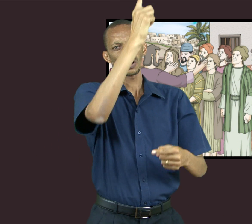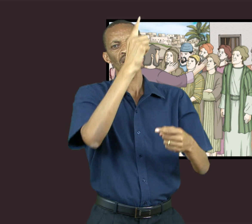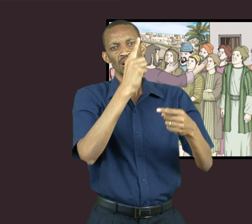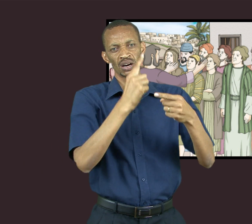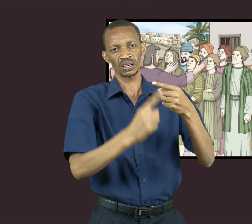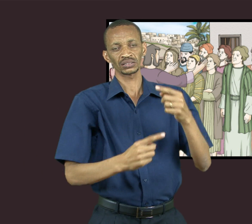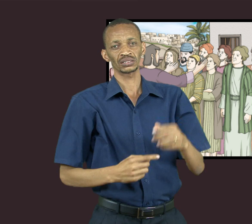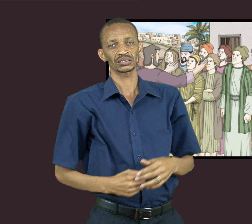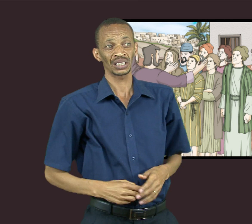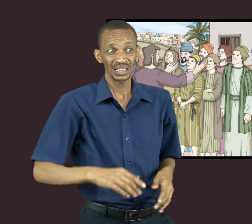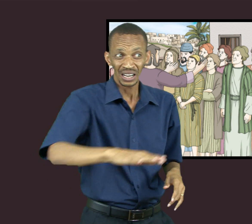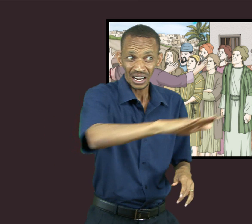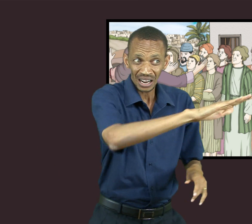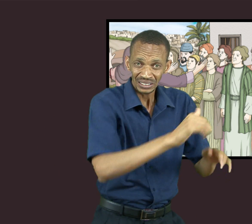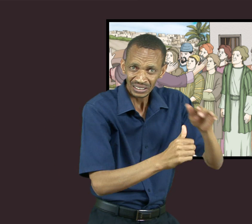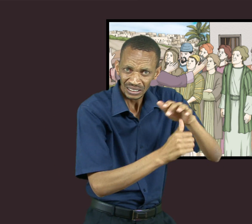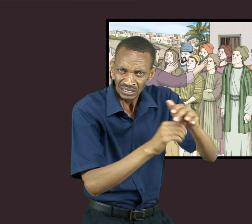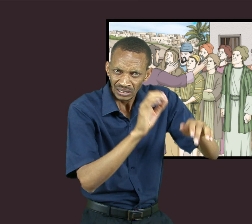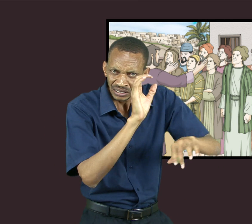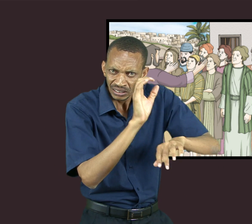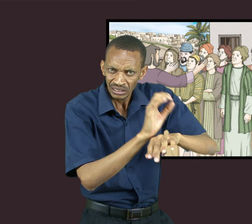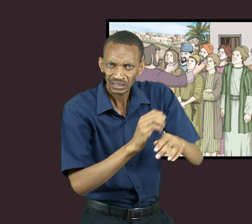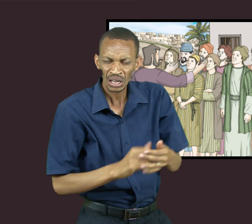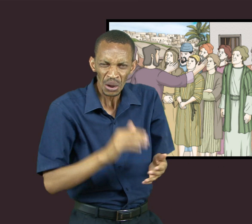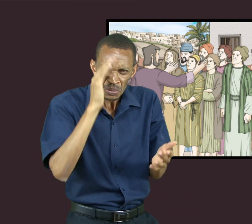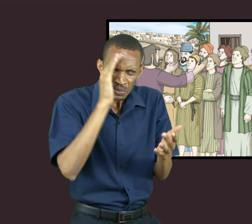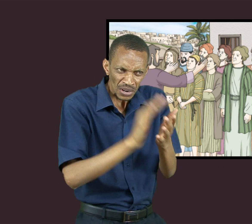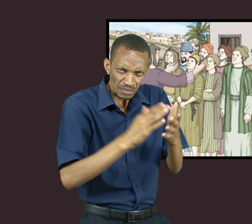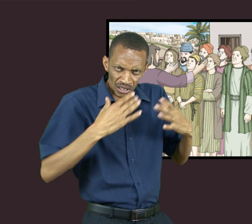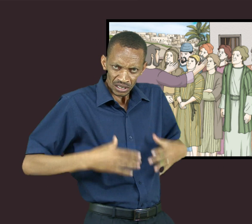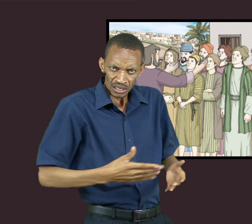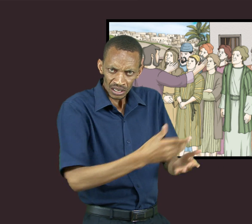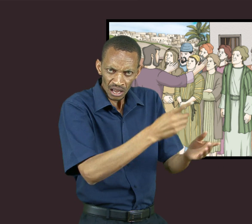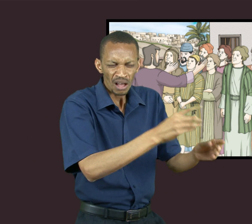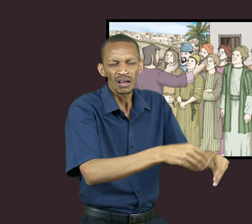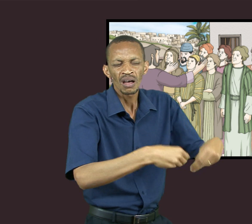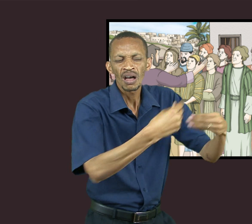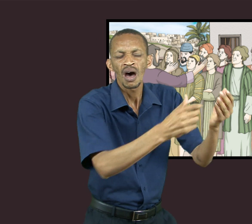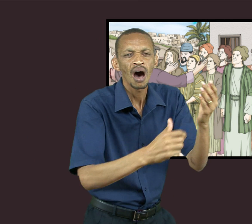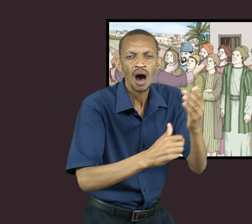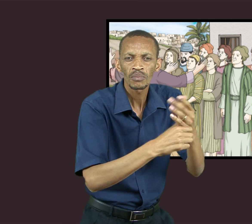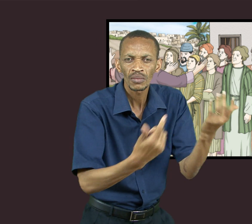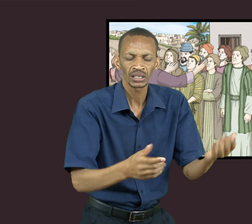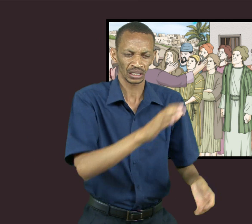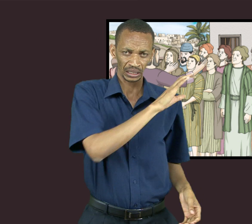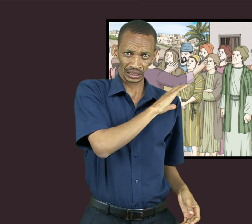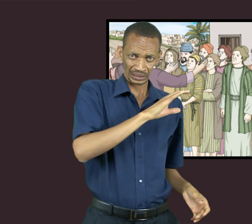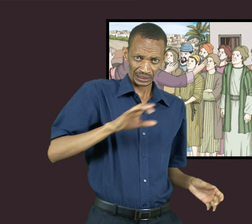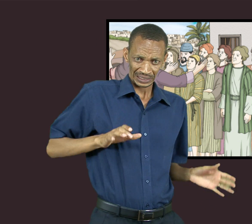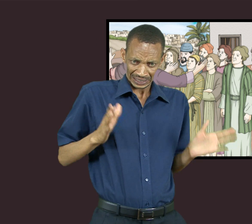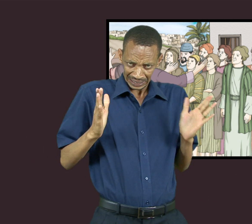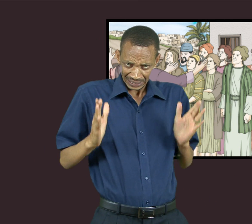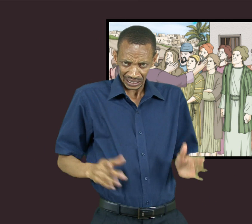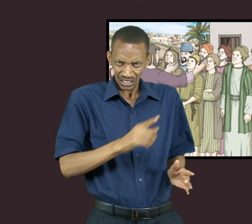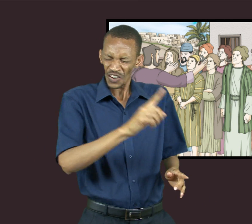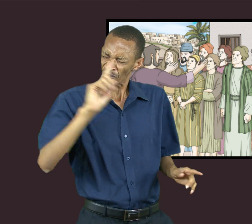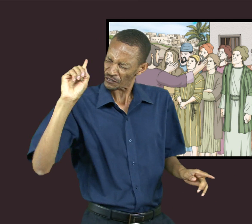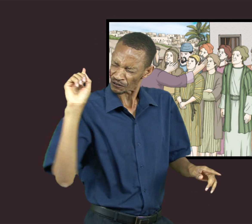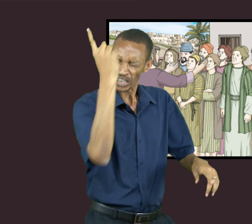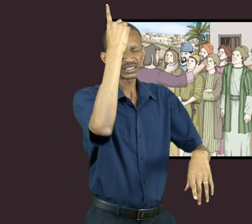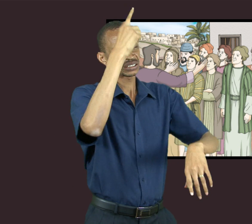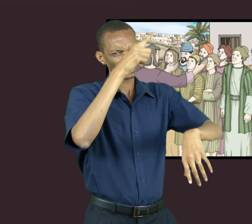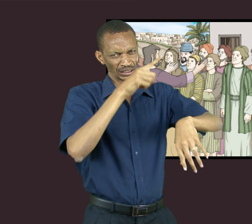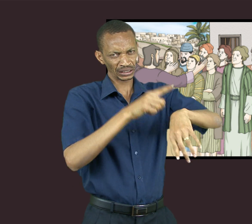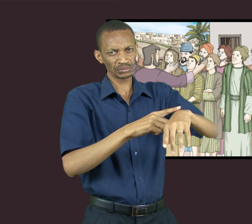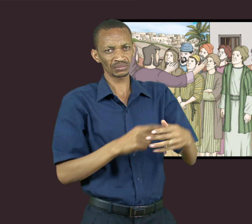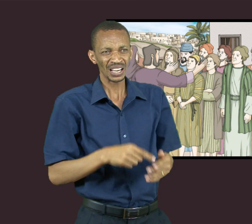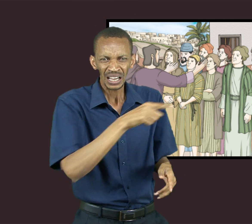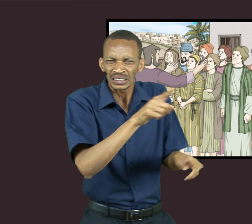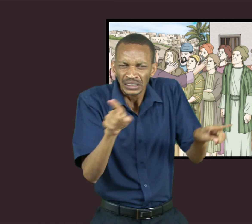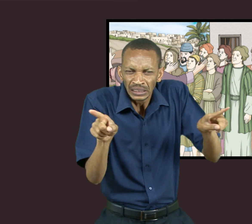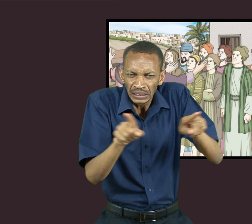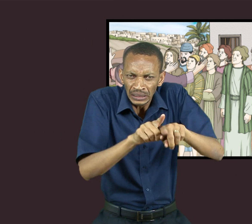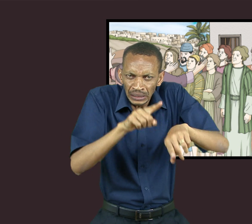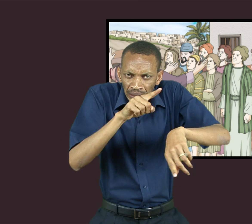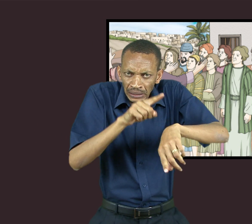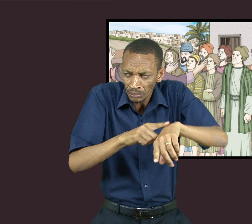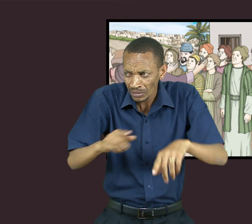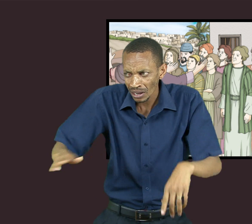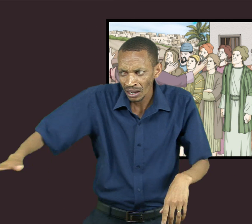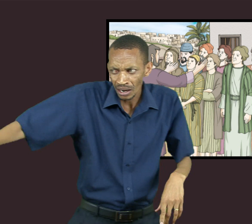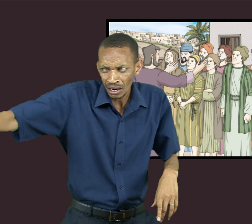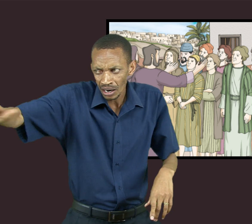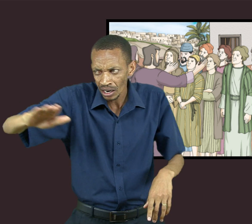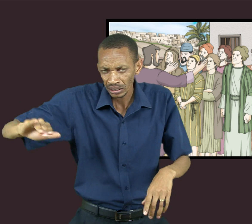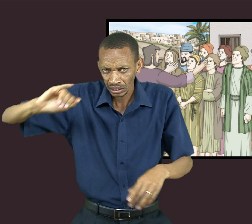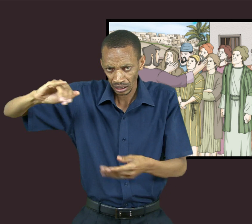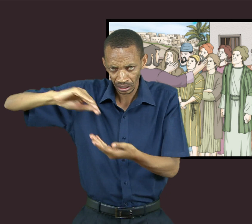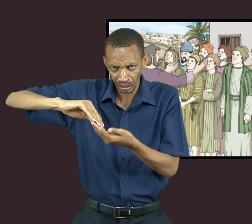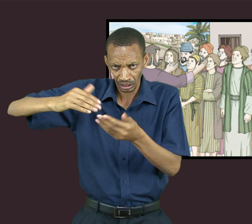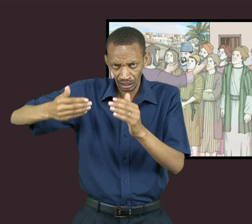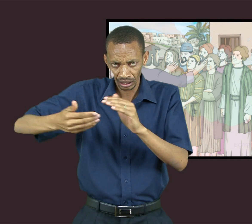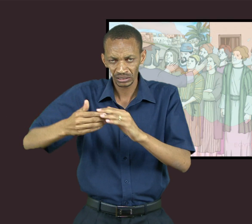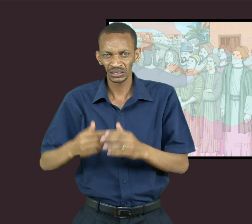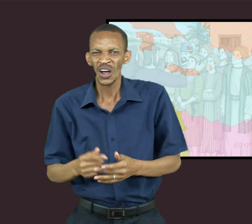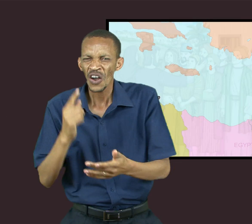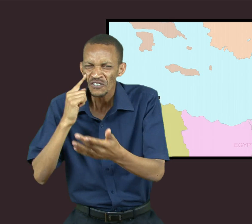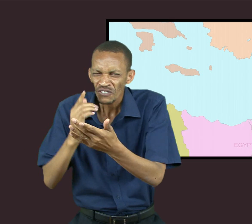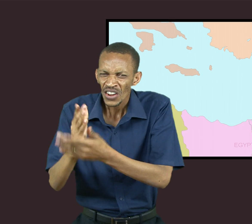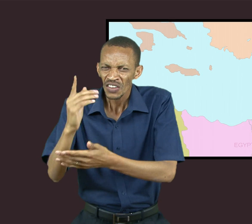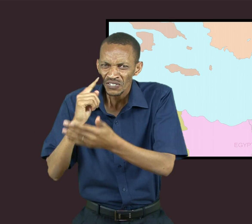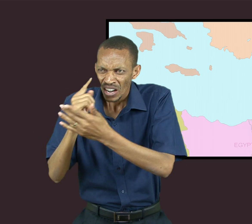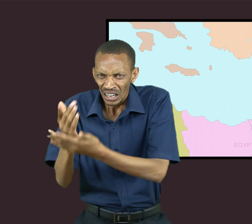The disciples were first called Christians at Antioch.